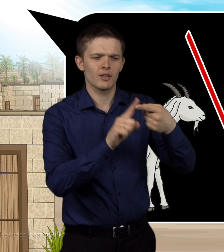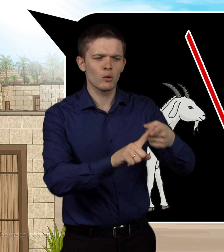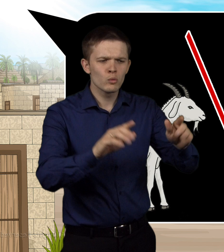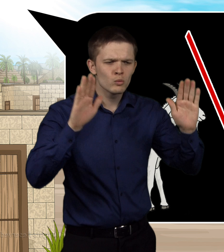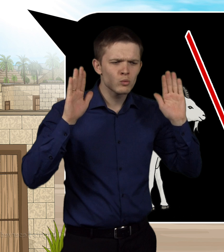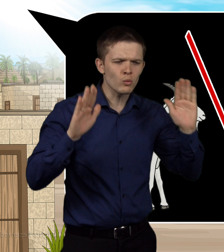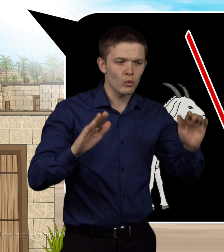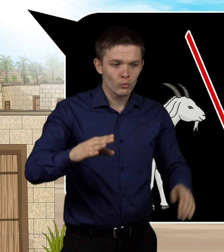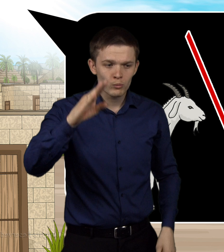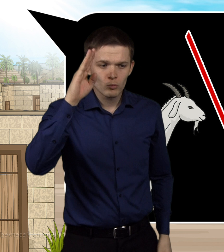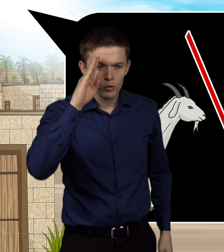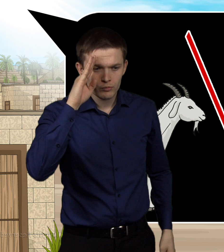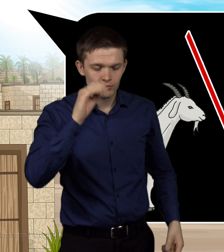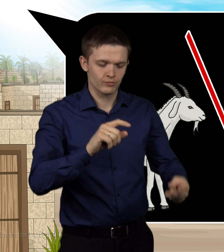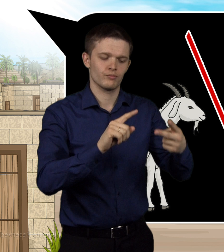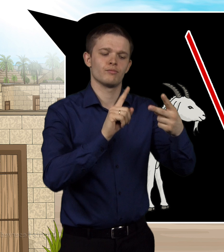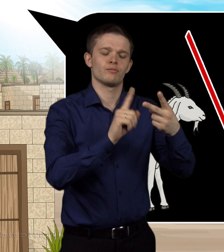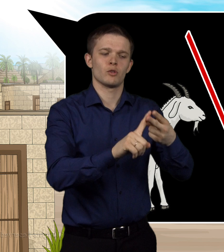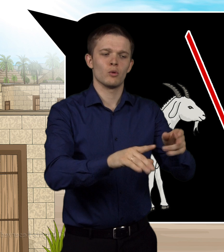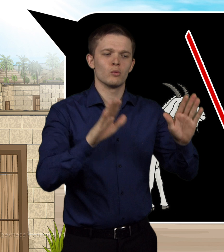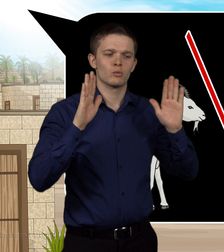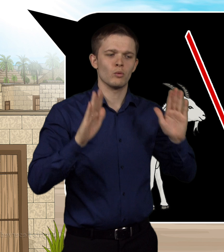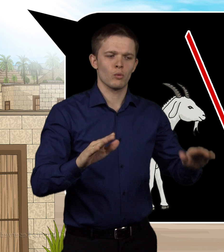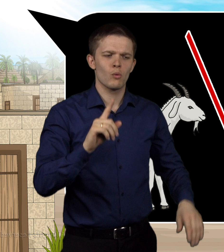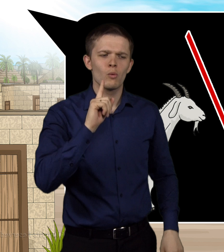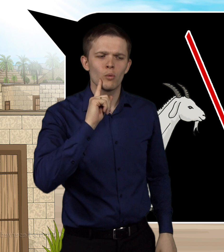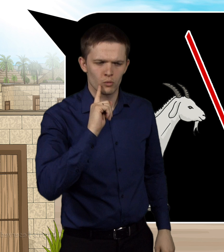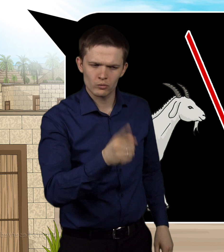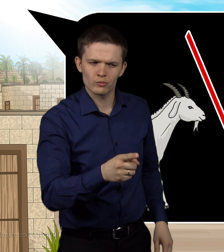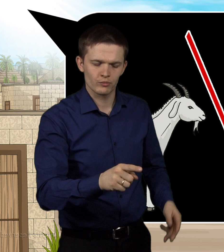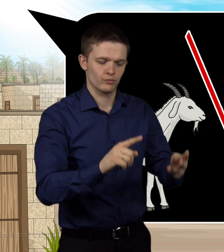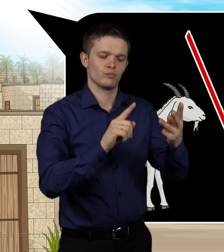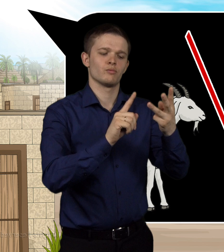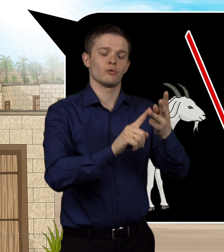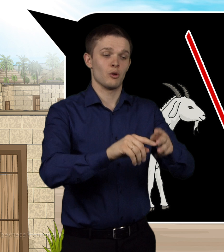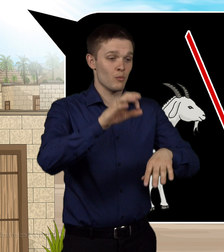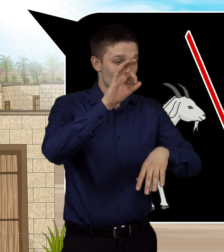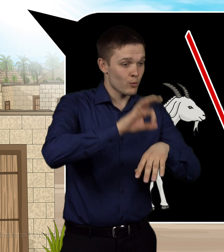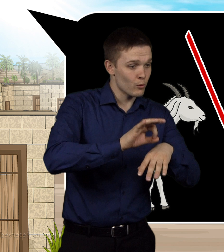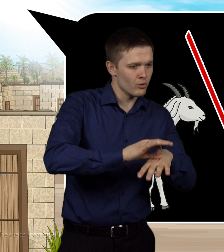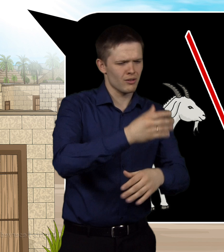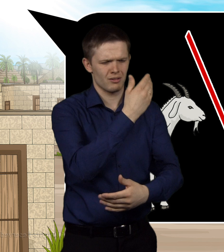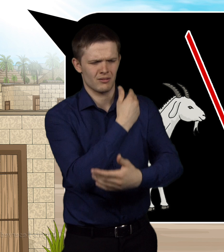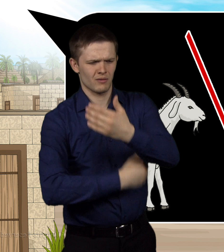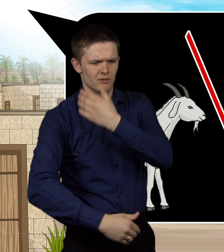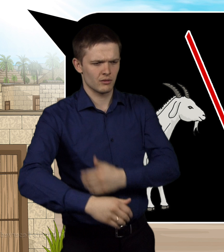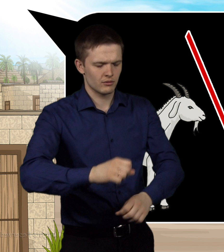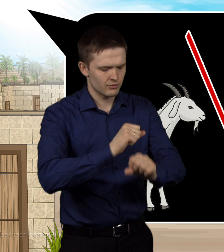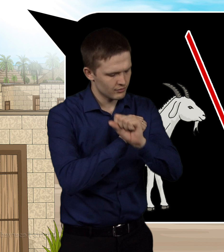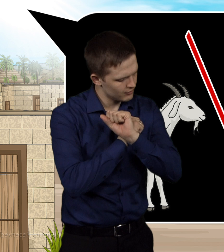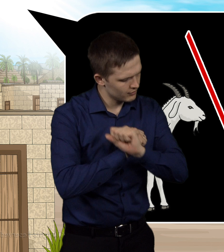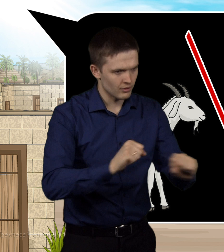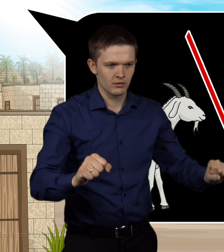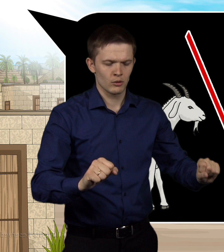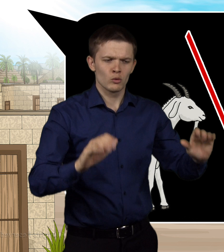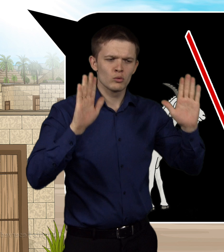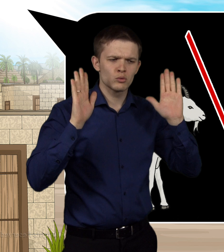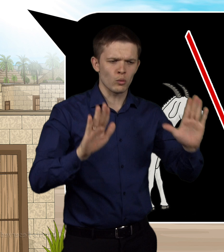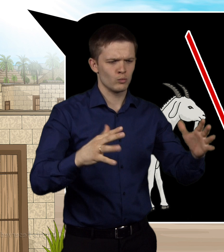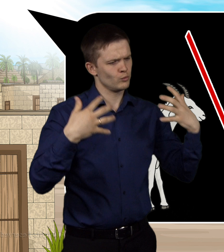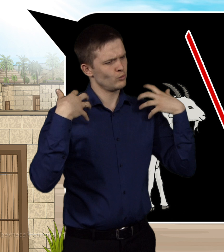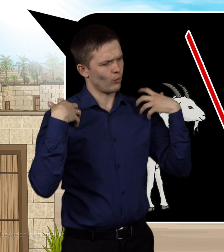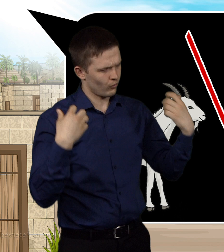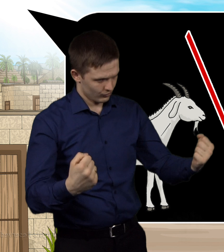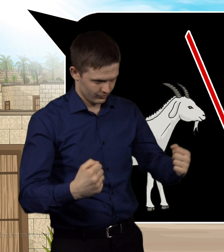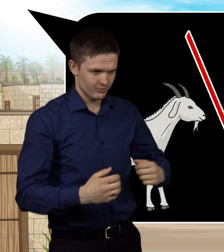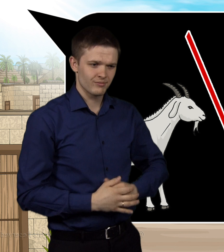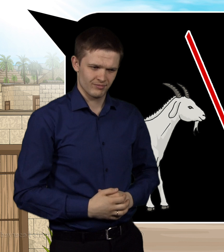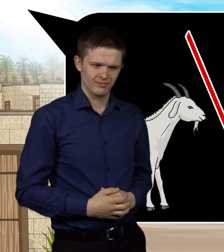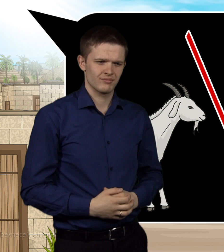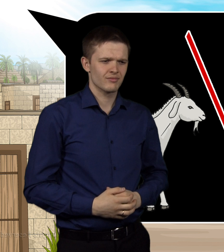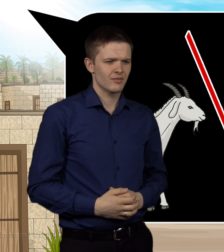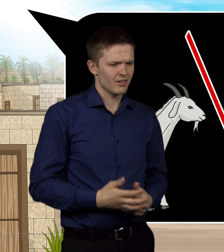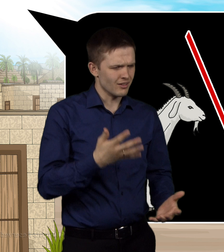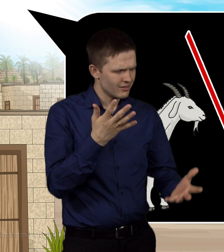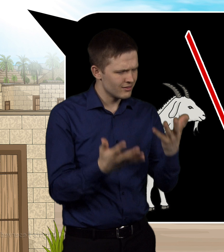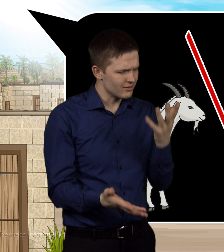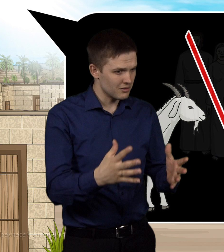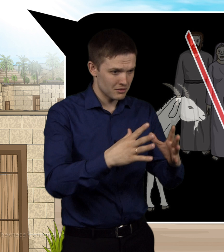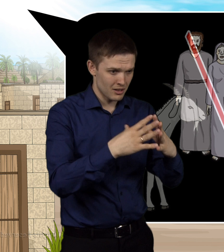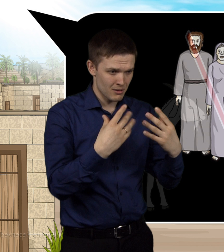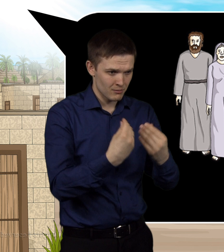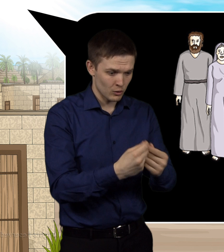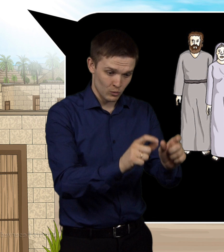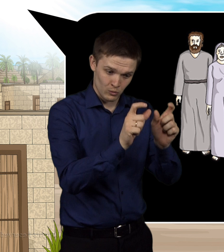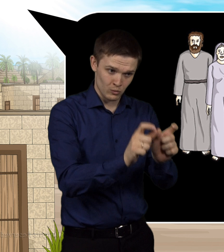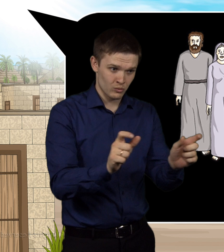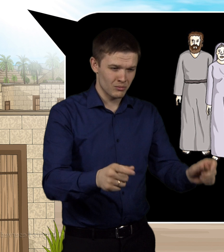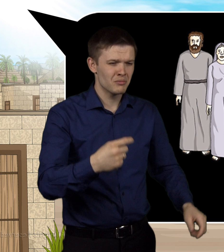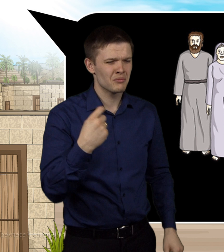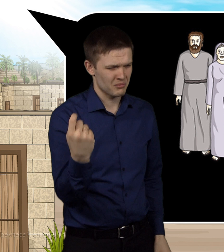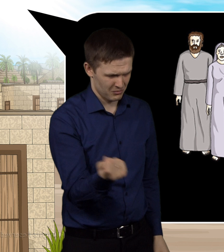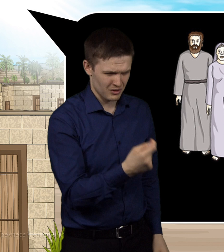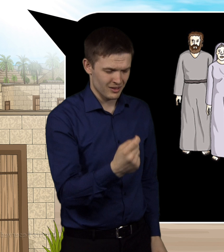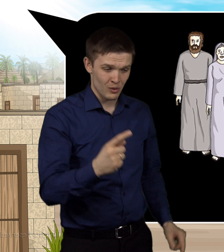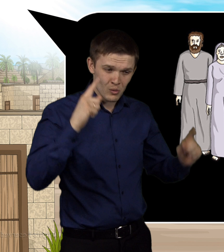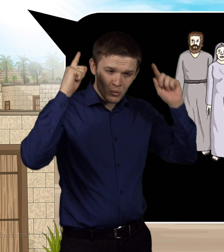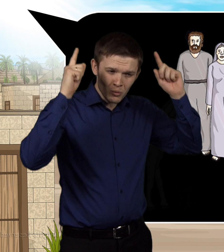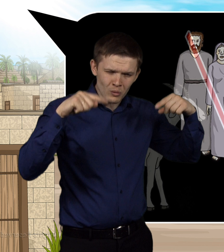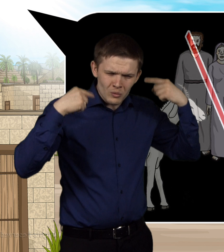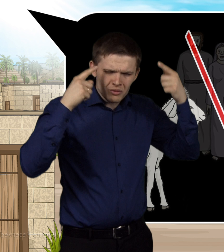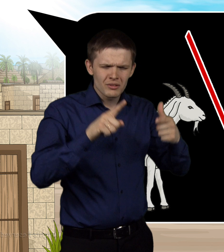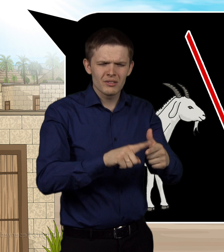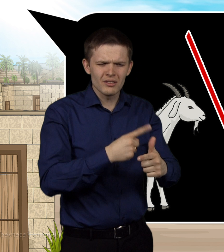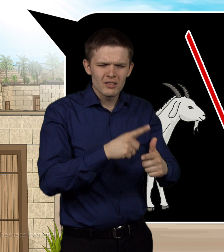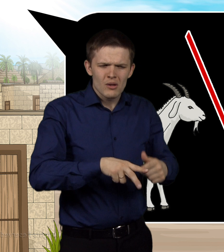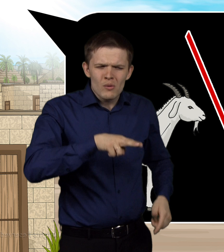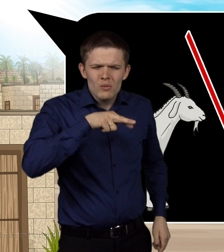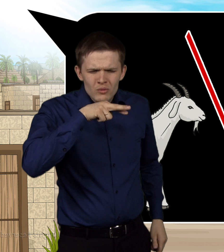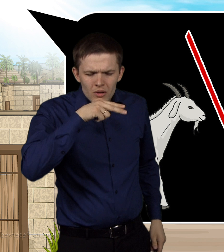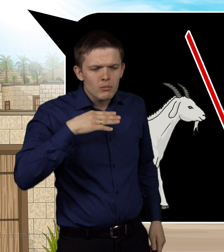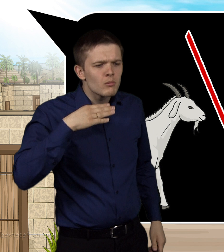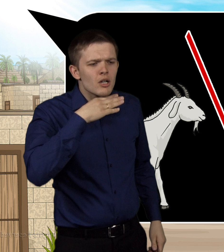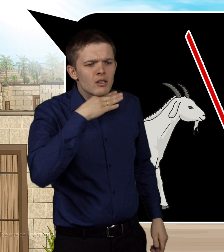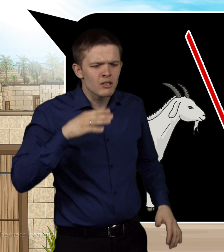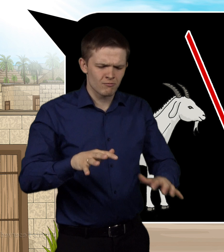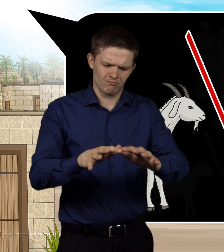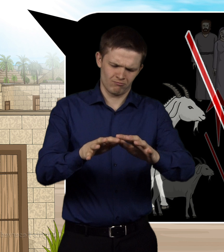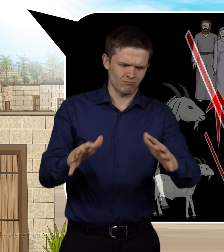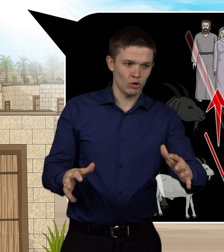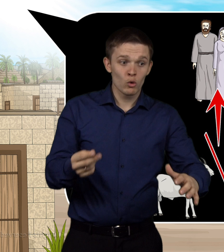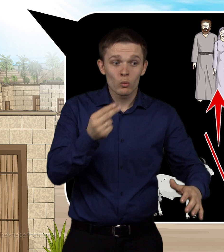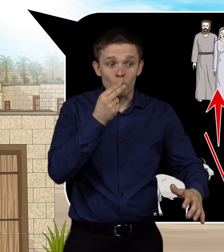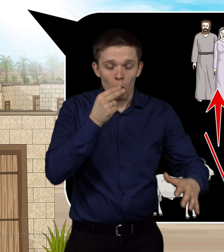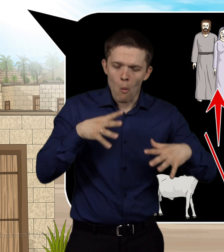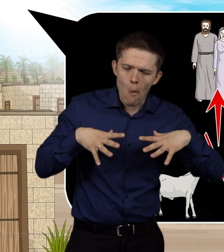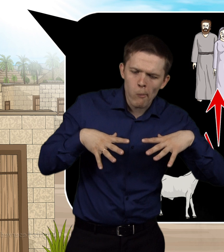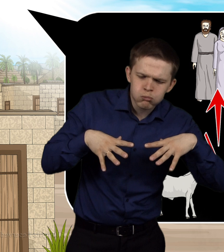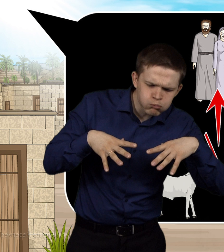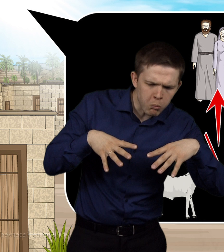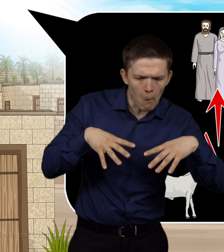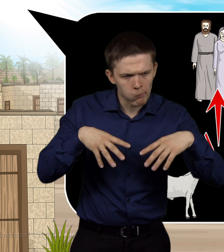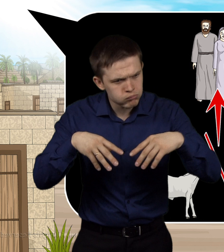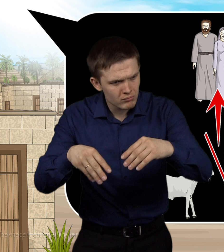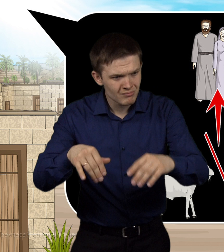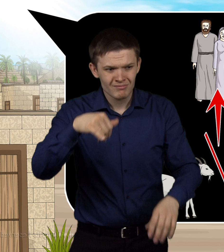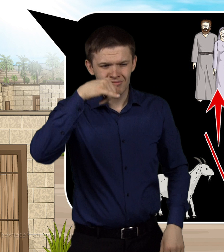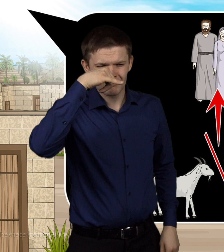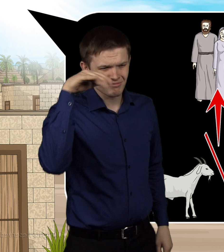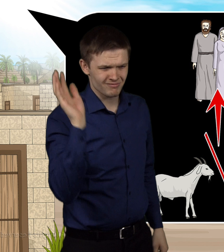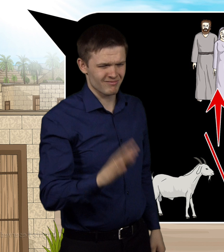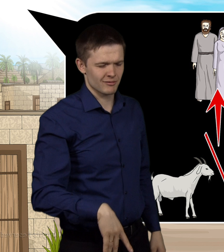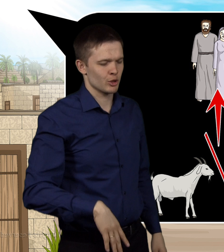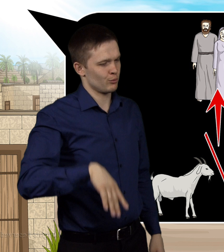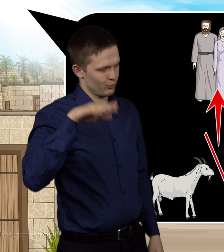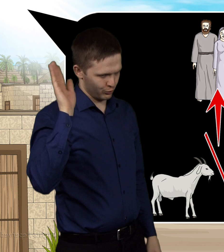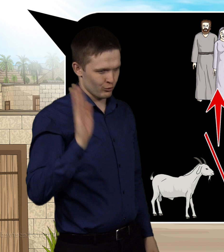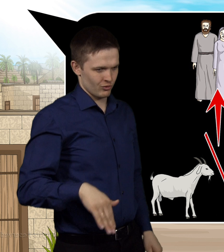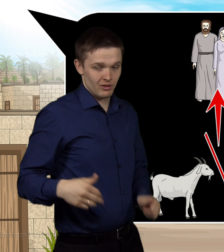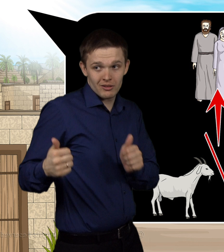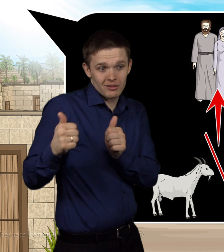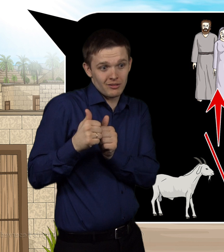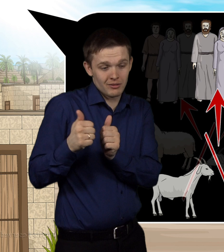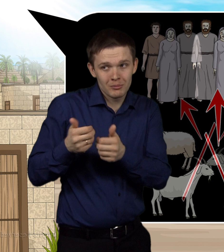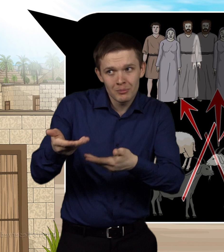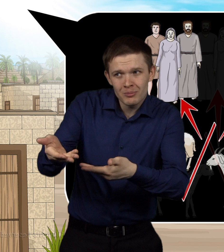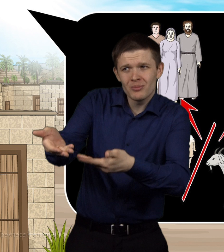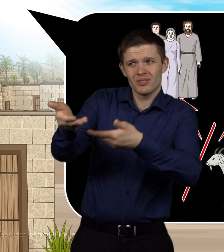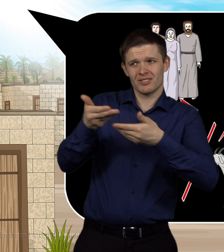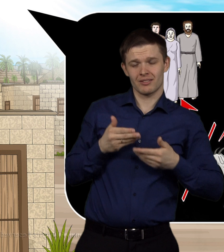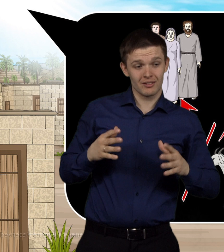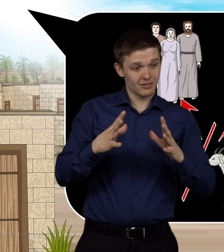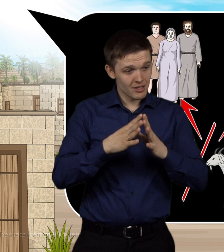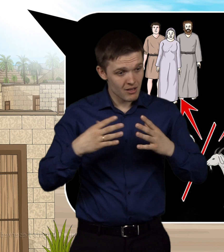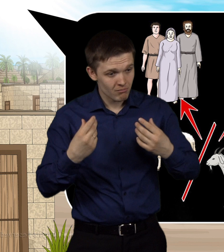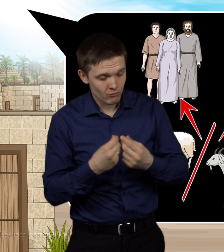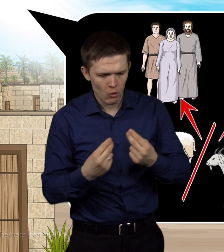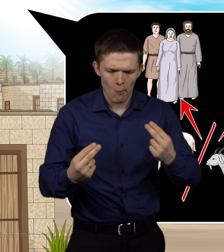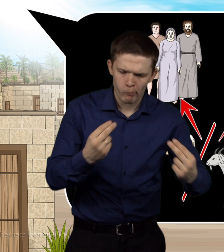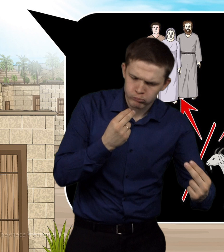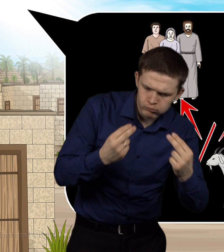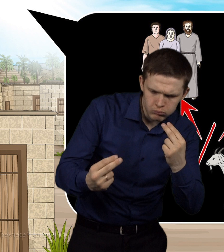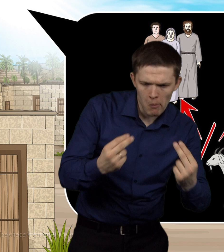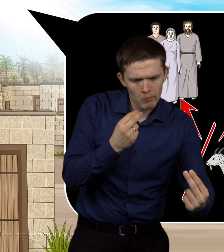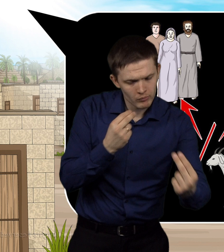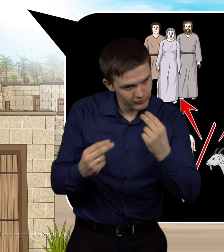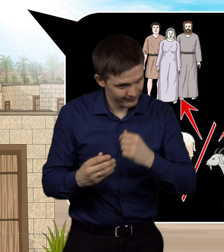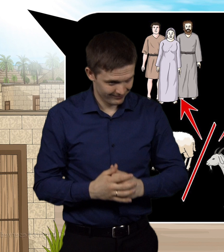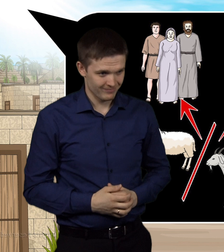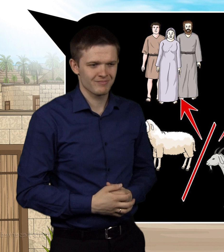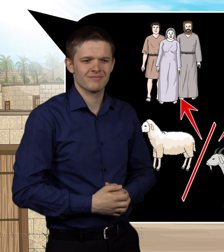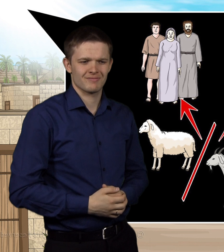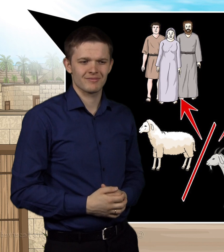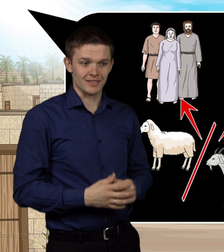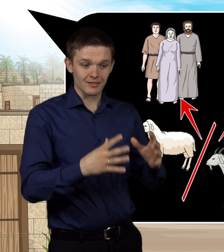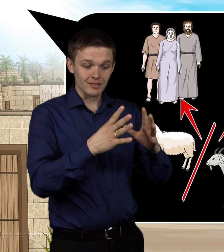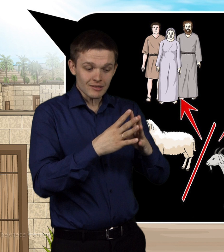If the household is too small for a whole lamb, they are to share with the nearest neighbor based on the number of people, and apportion the lamb accordingly.